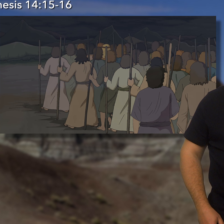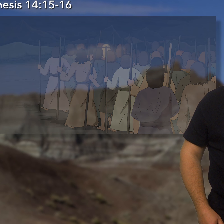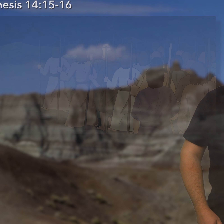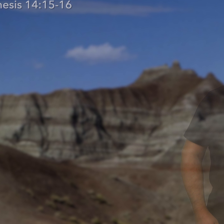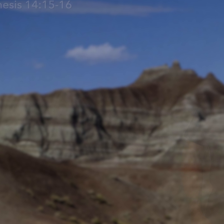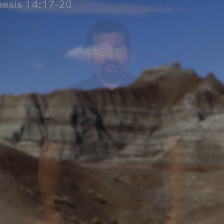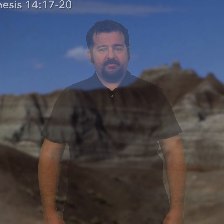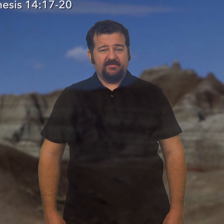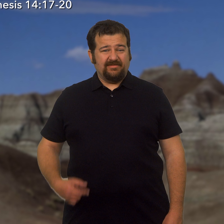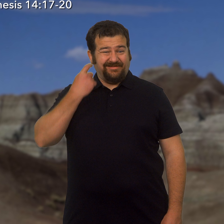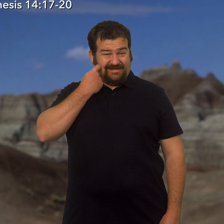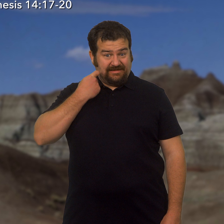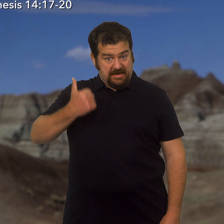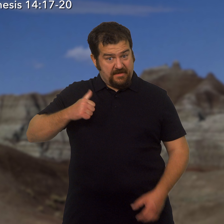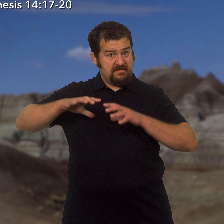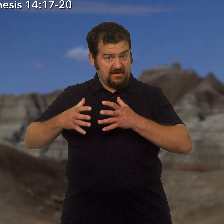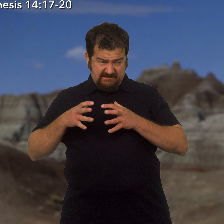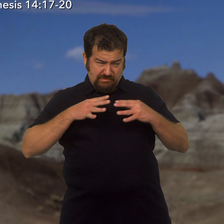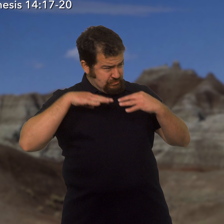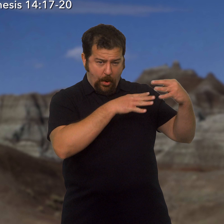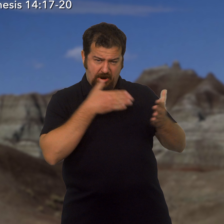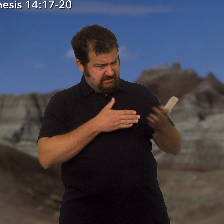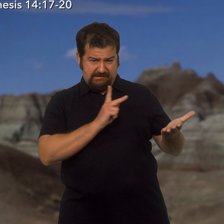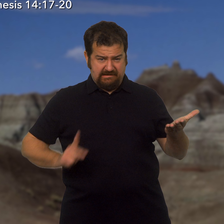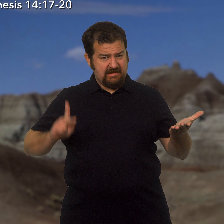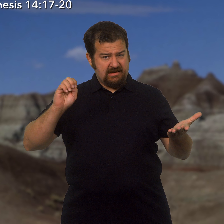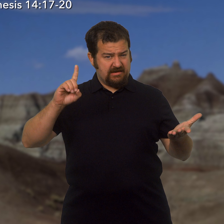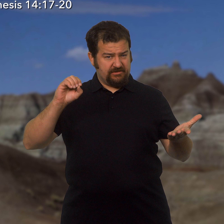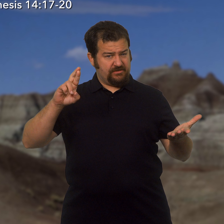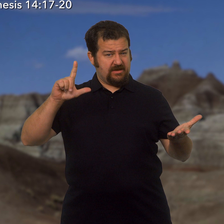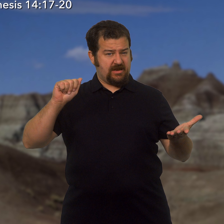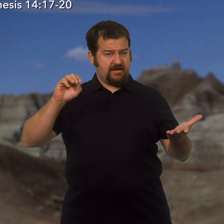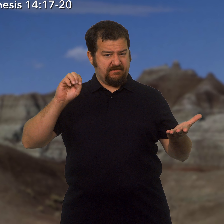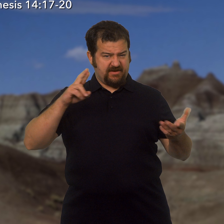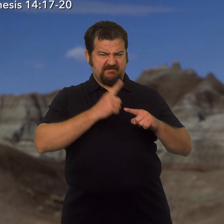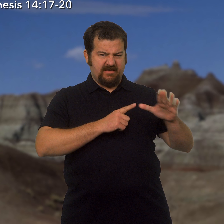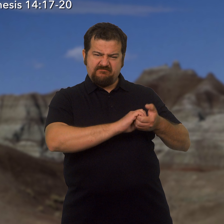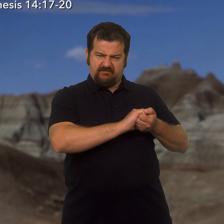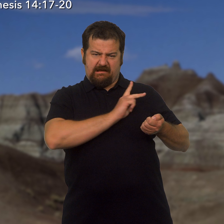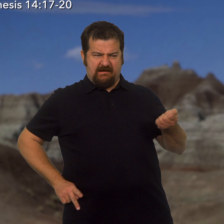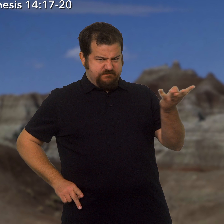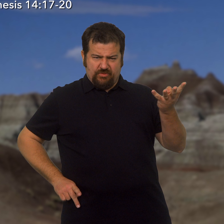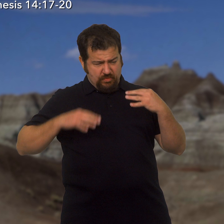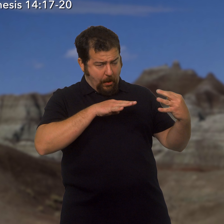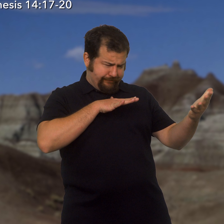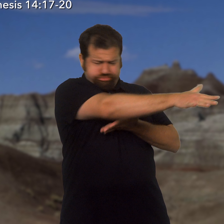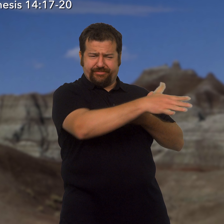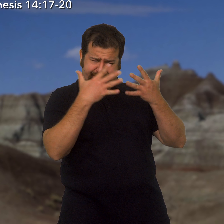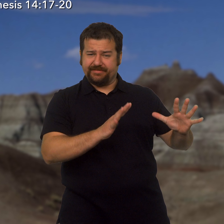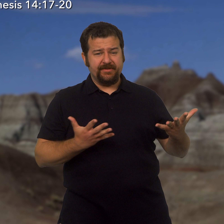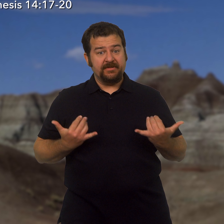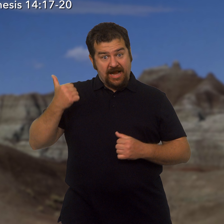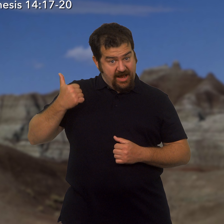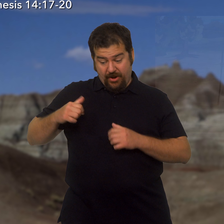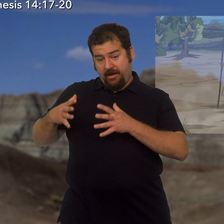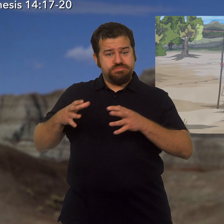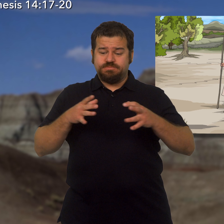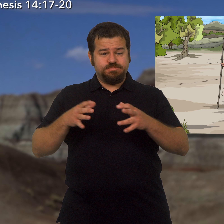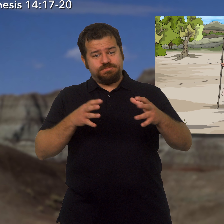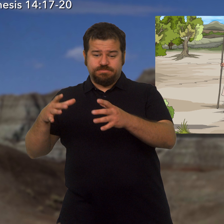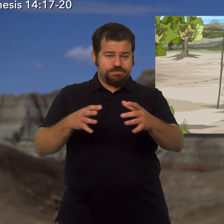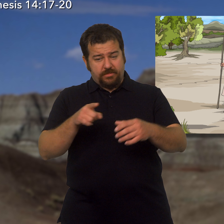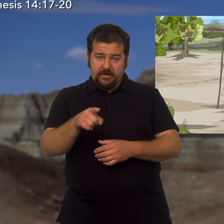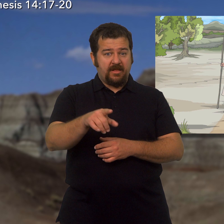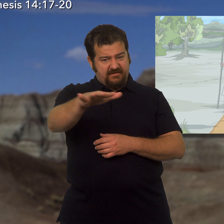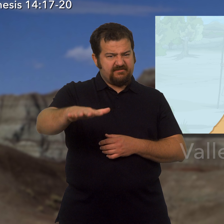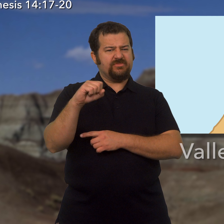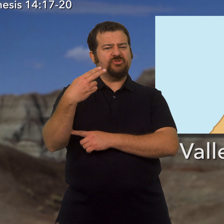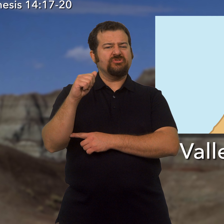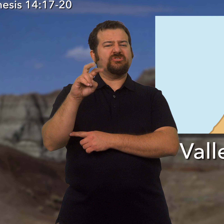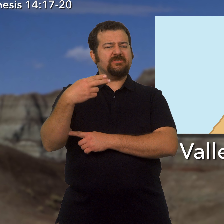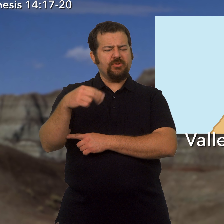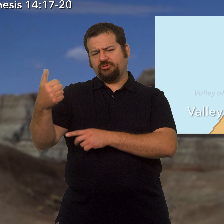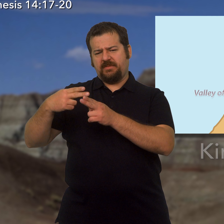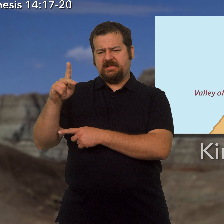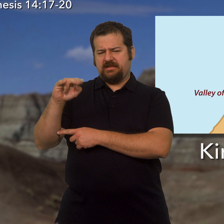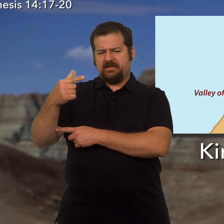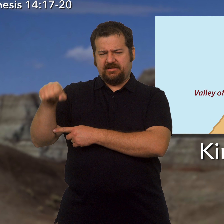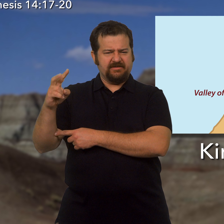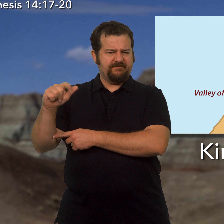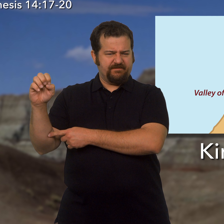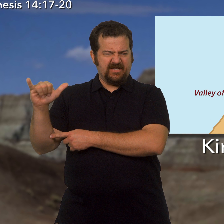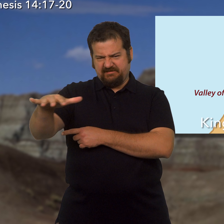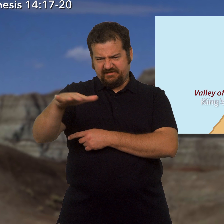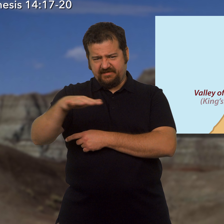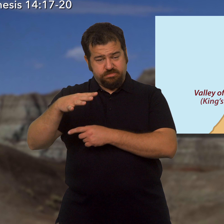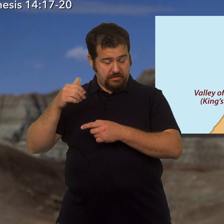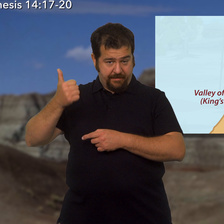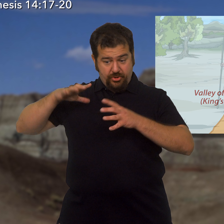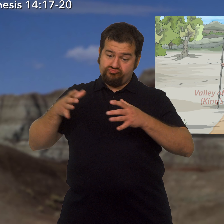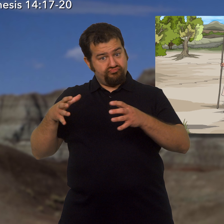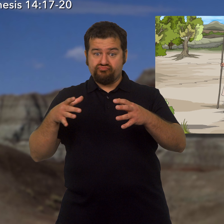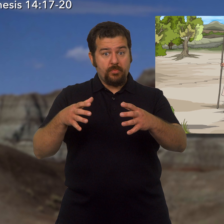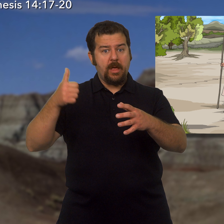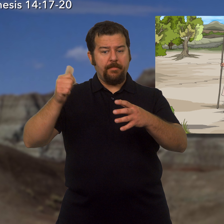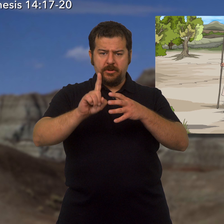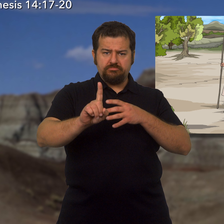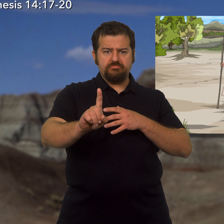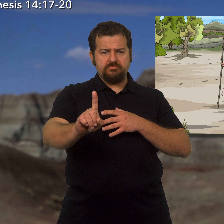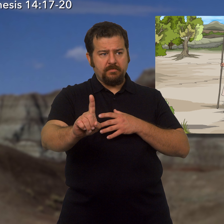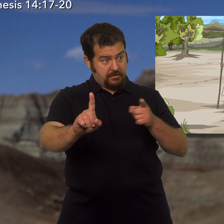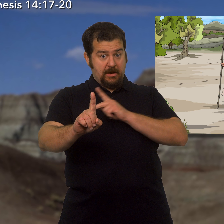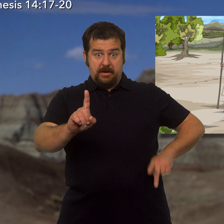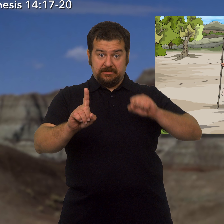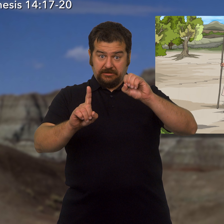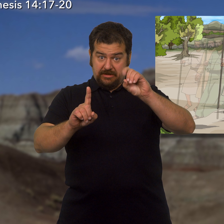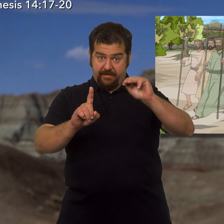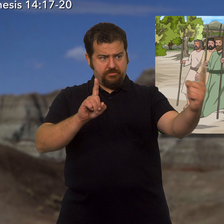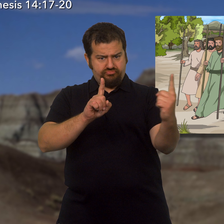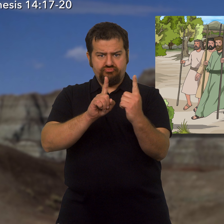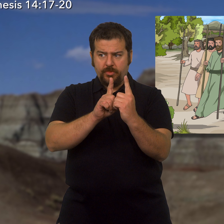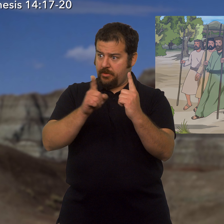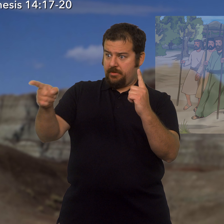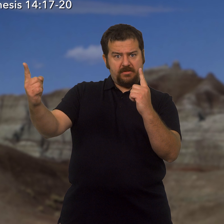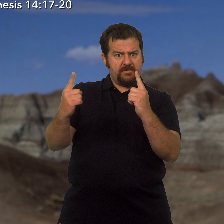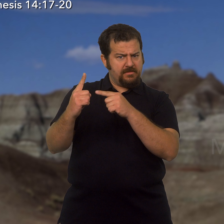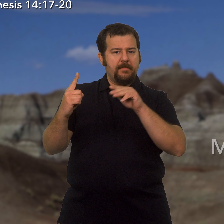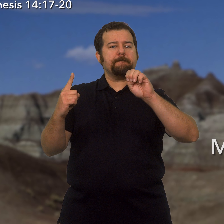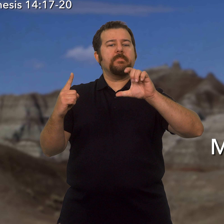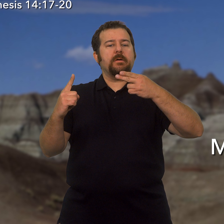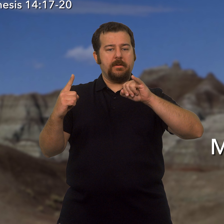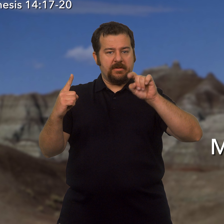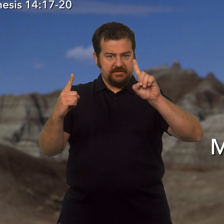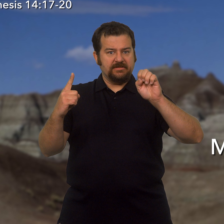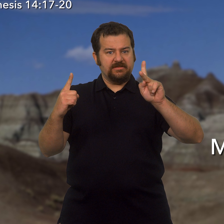After Abram returned from defeating Chedorlaomer and the kings allied with him, the king of Sodom went out to meet him in the Valley of Shaveh (that is, the King’s Valley).